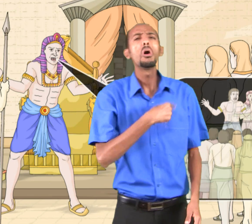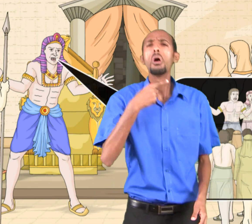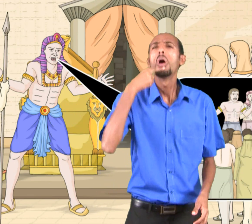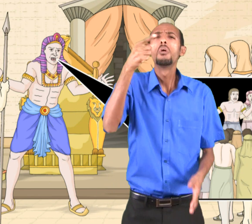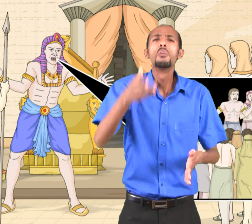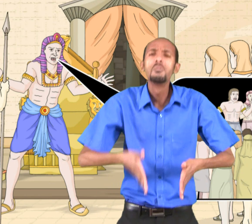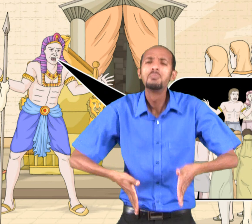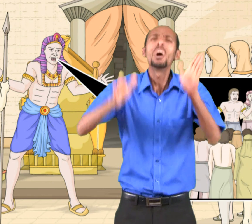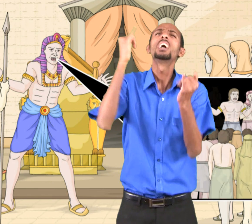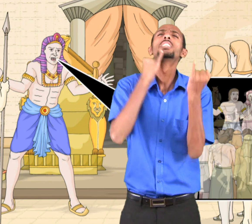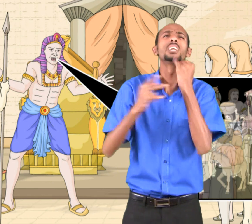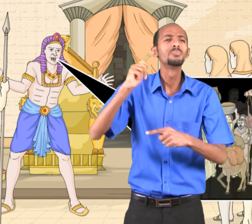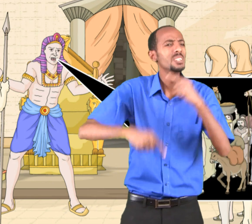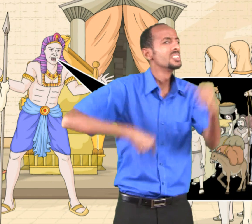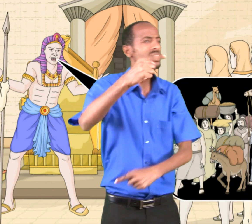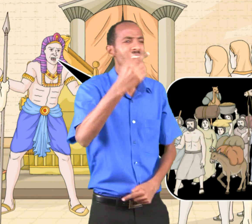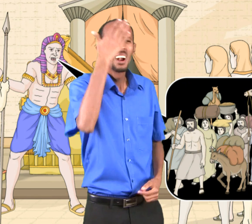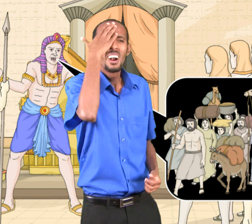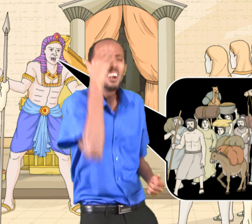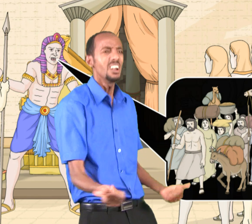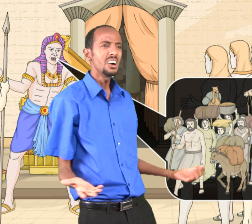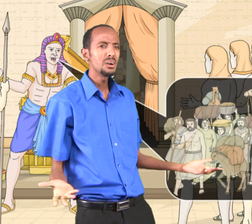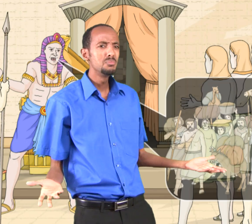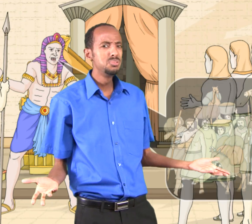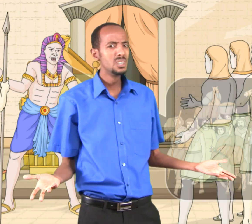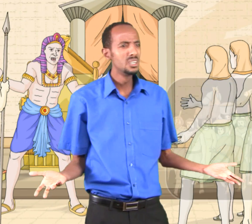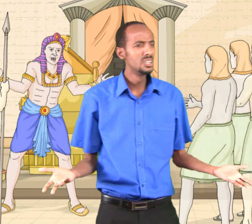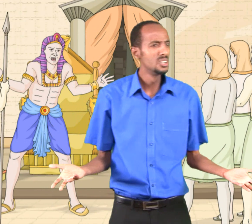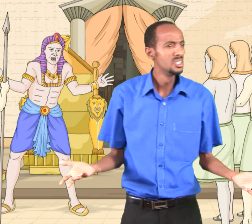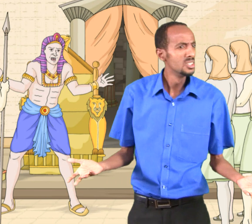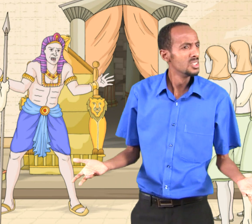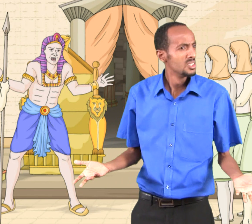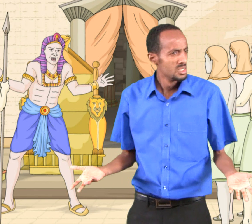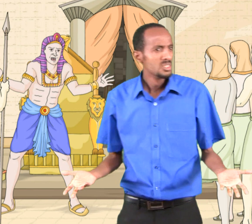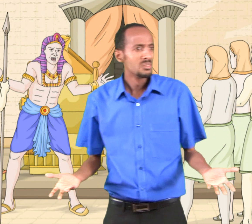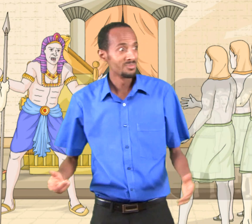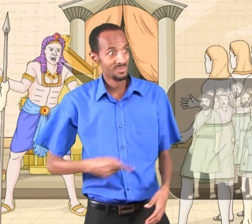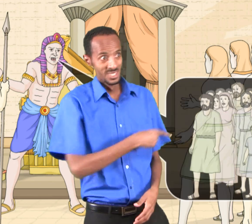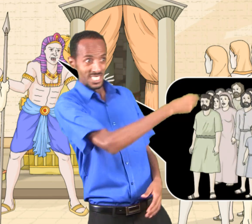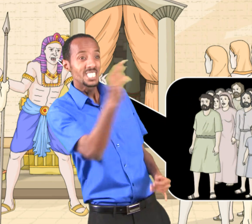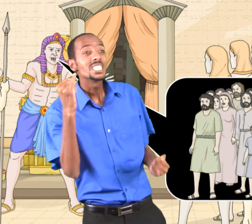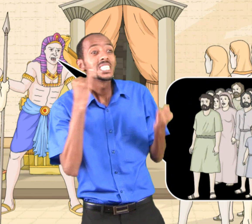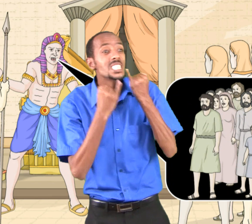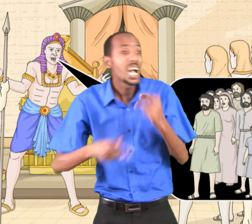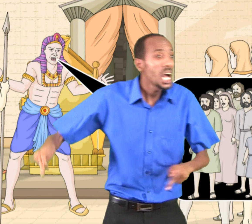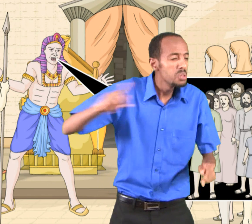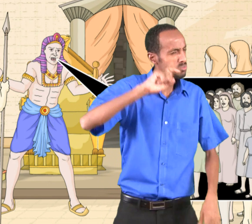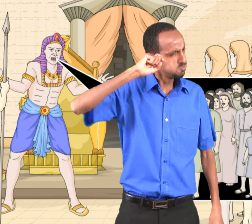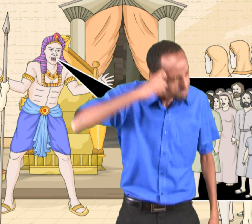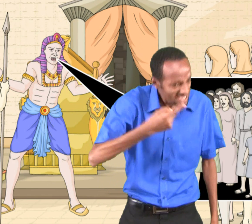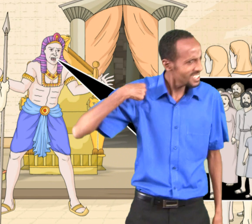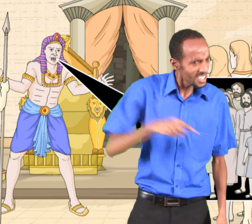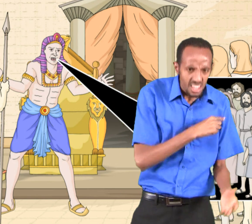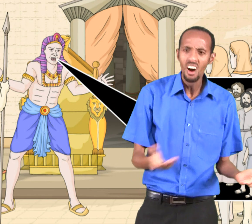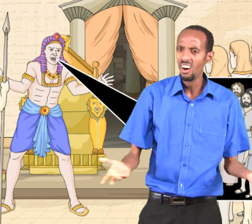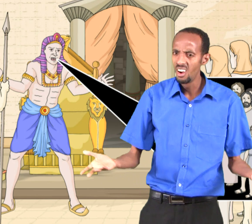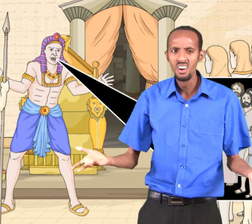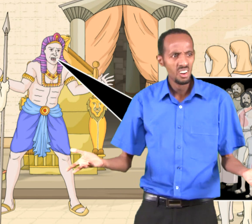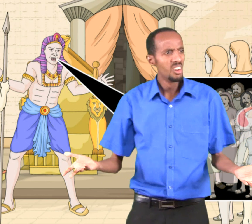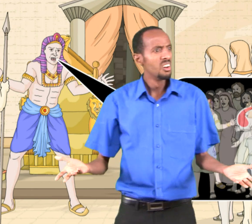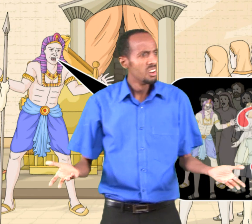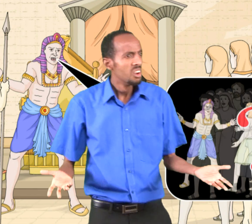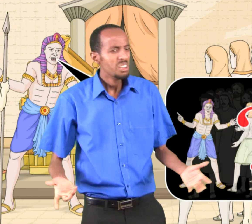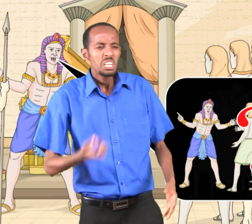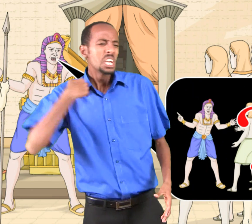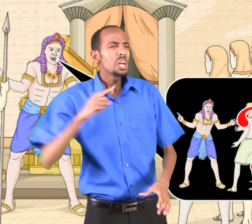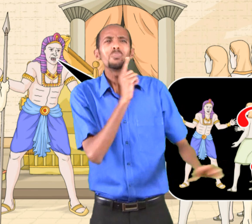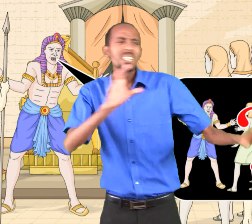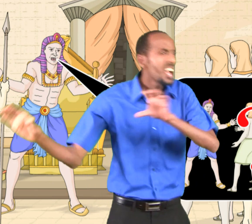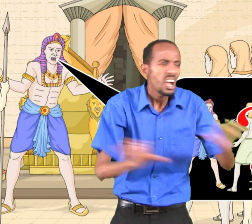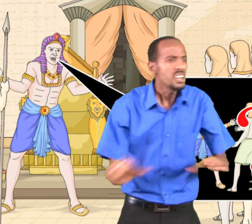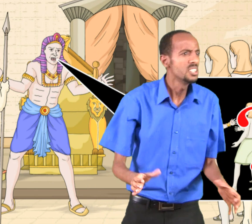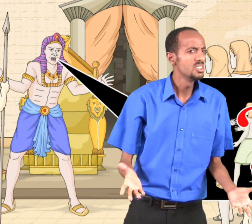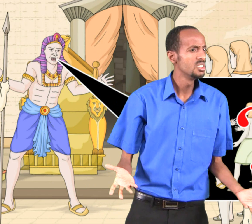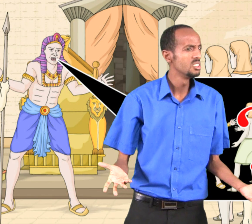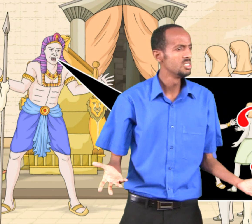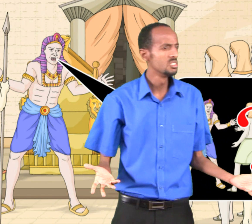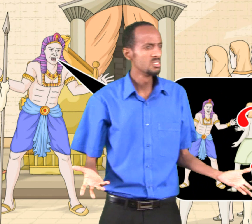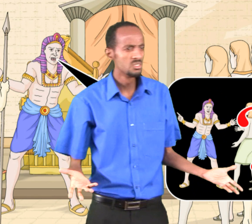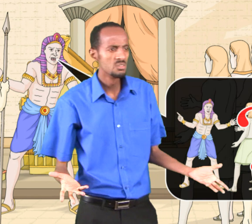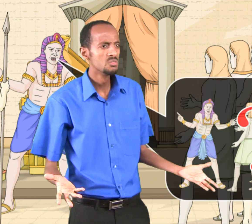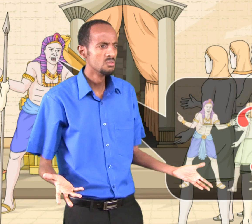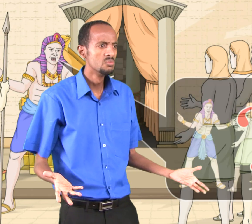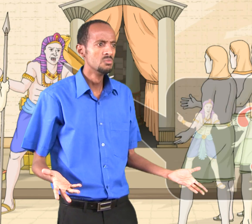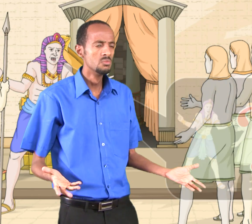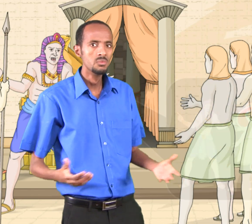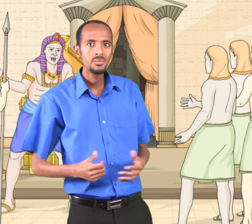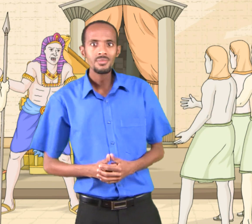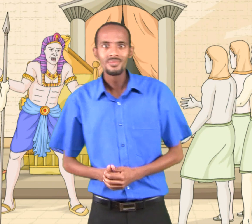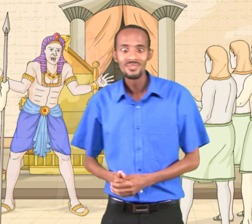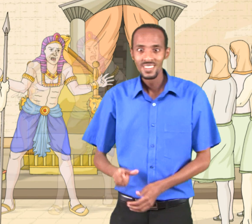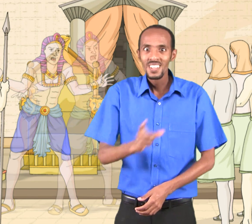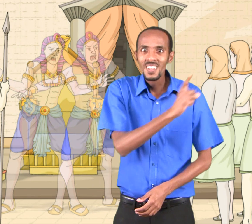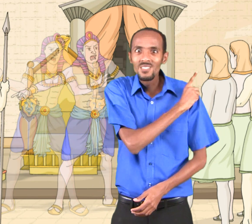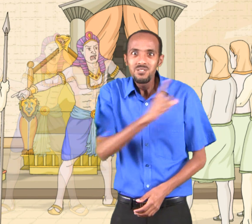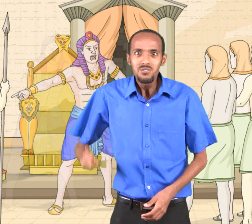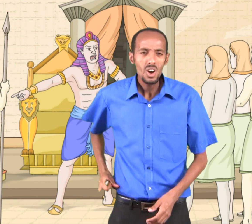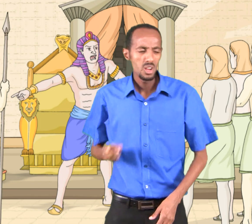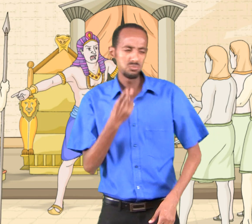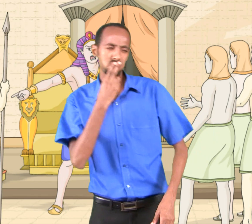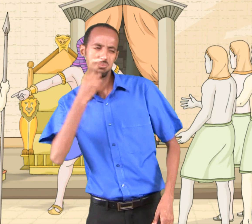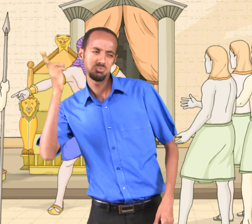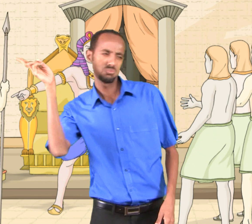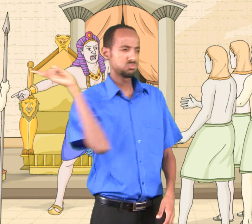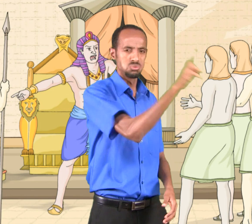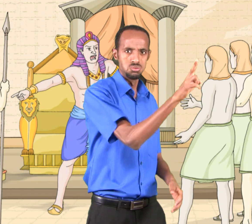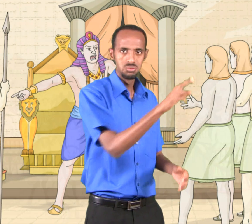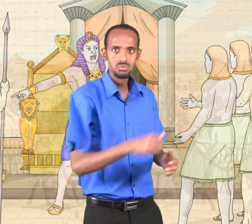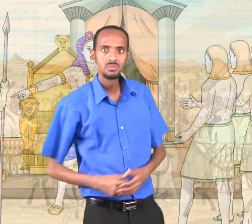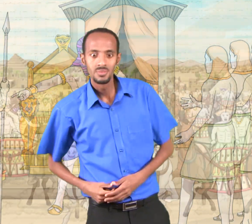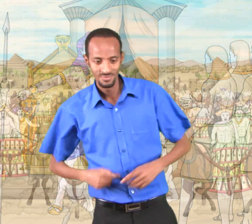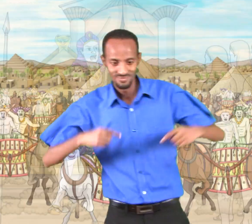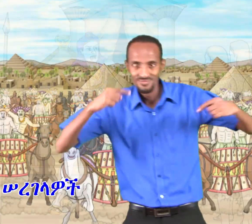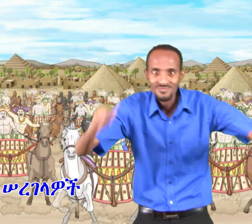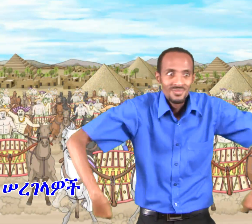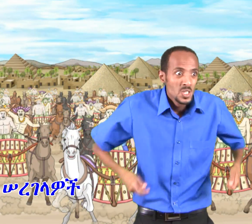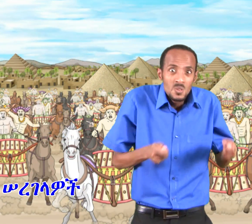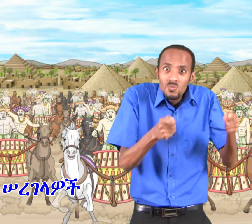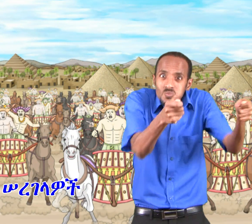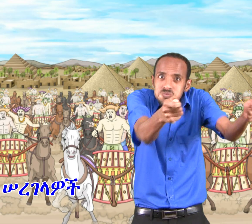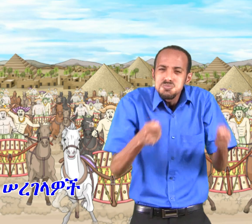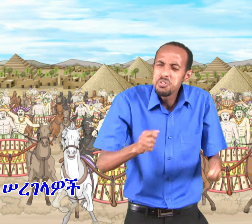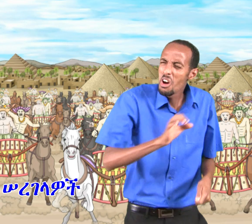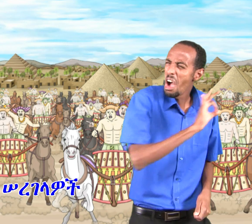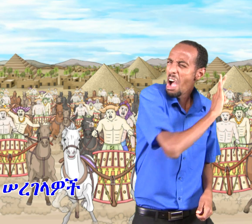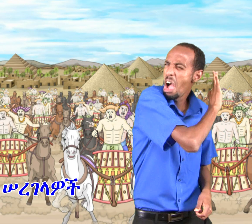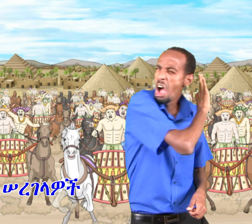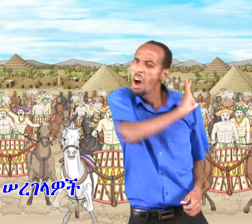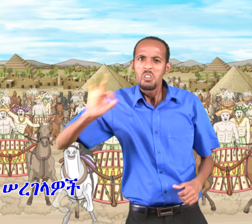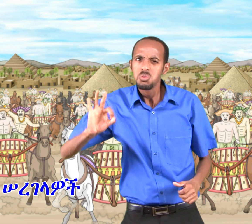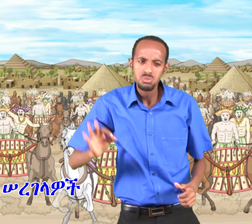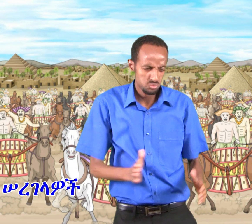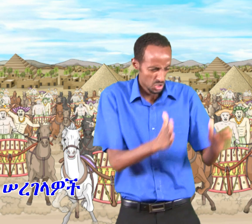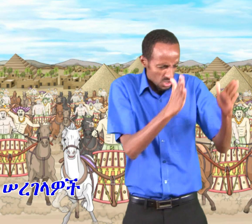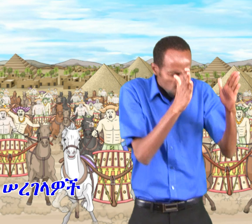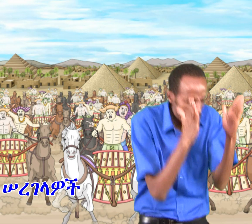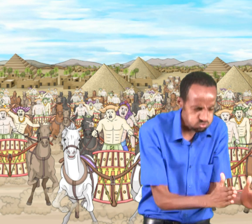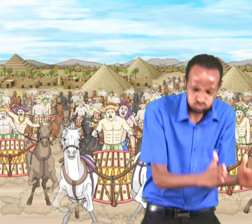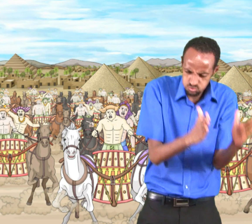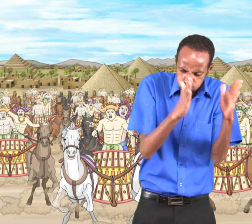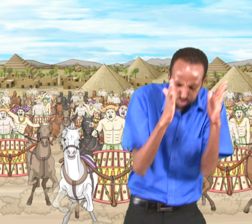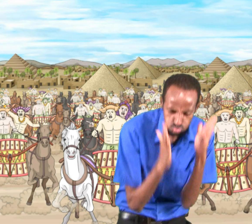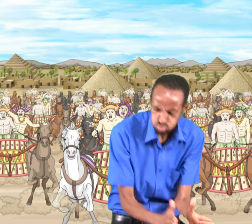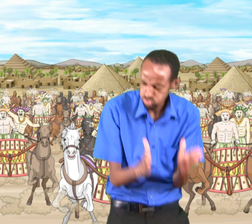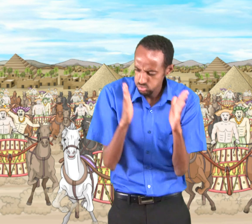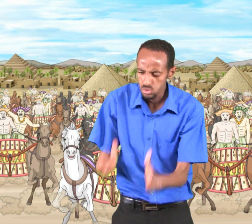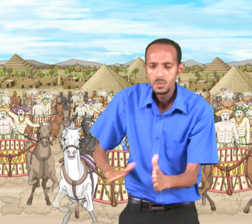We have released Israel from serving us.” So Pharaoh prepared his chariot and took his army with him.